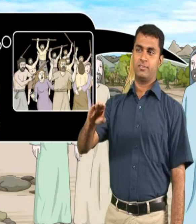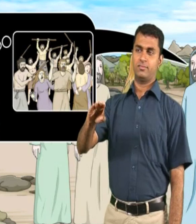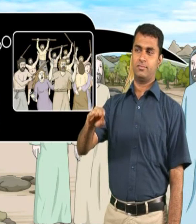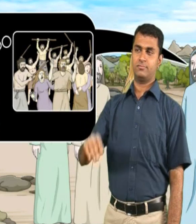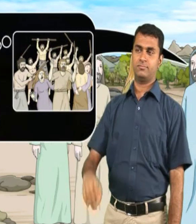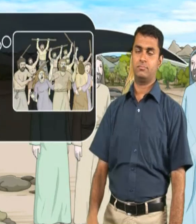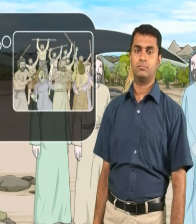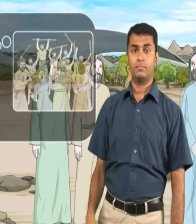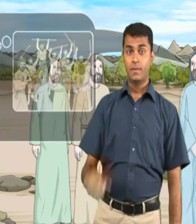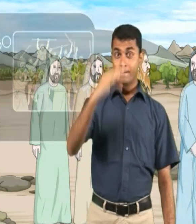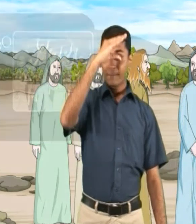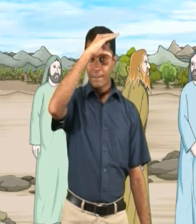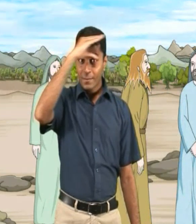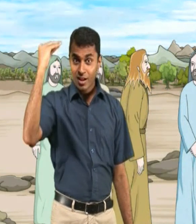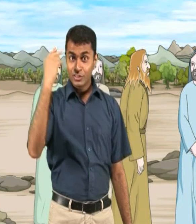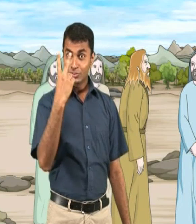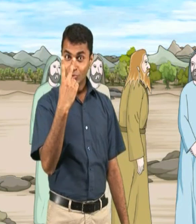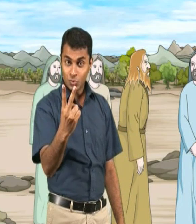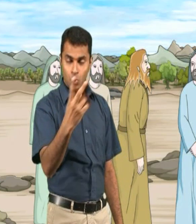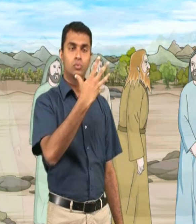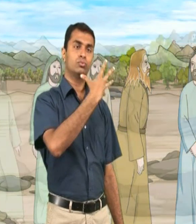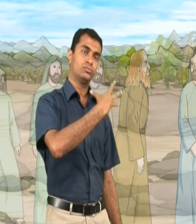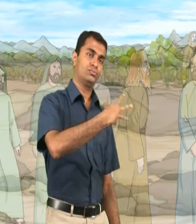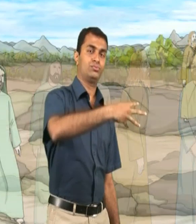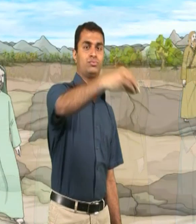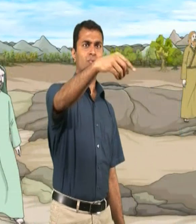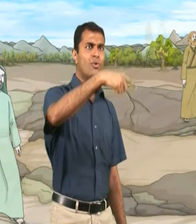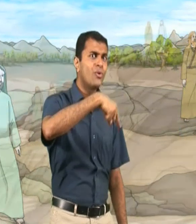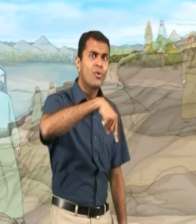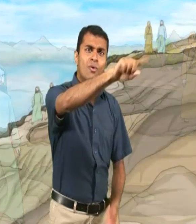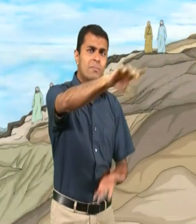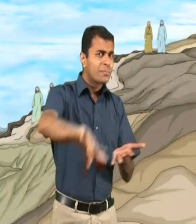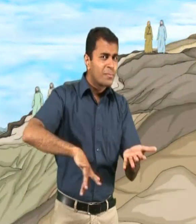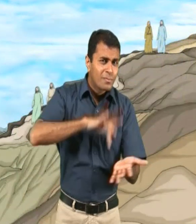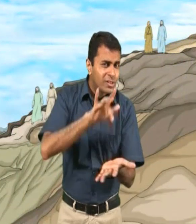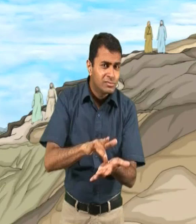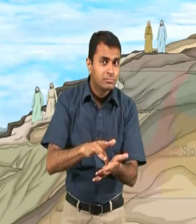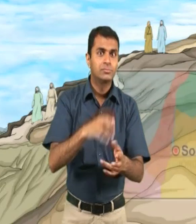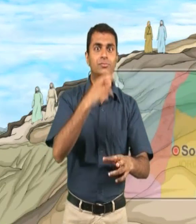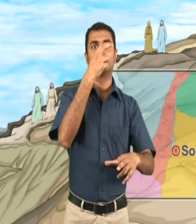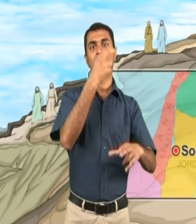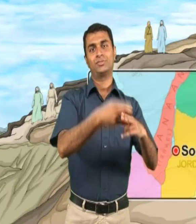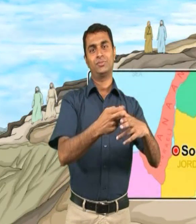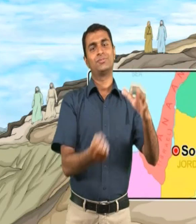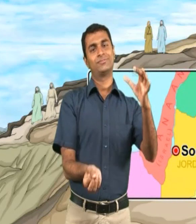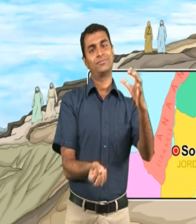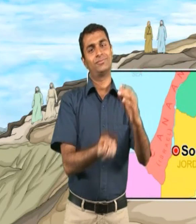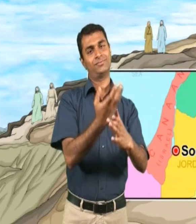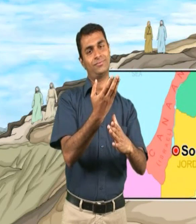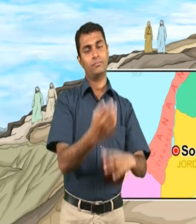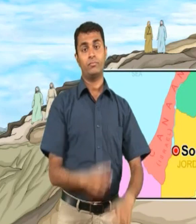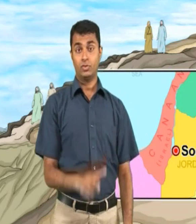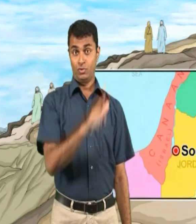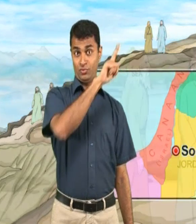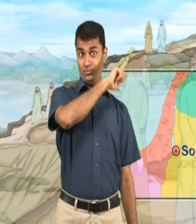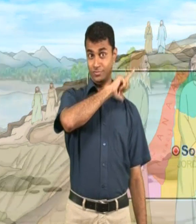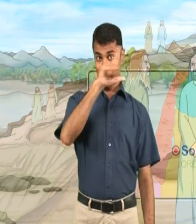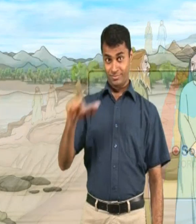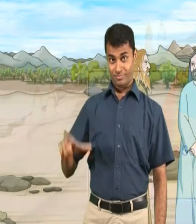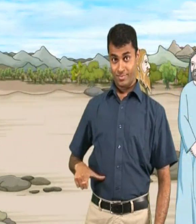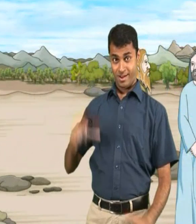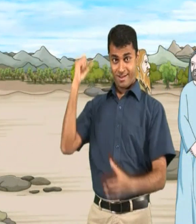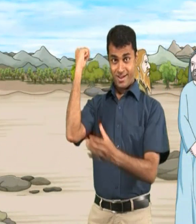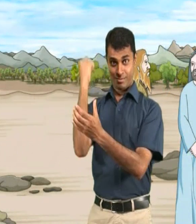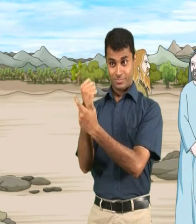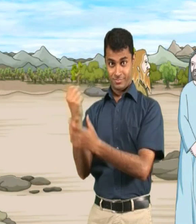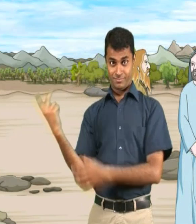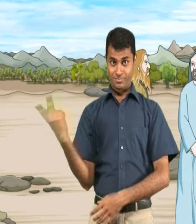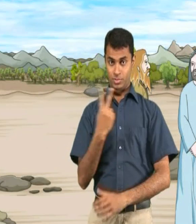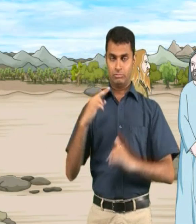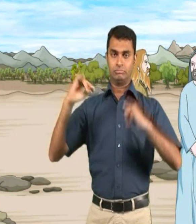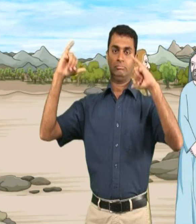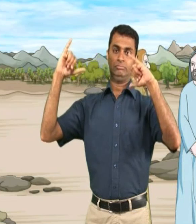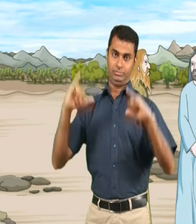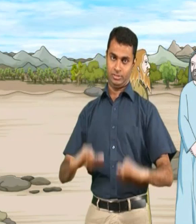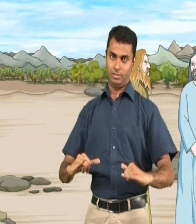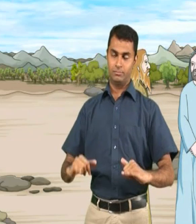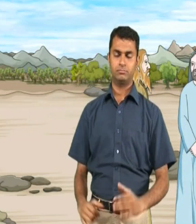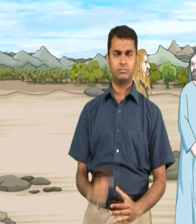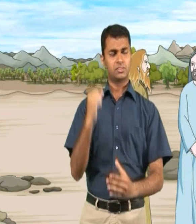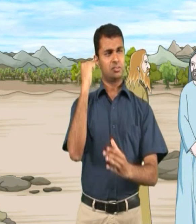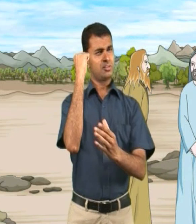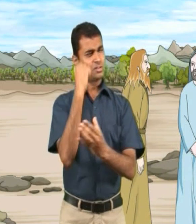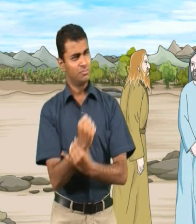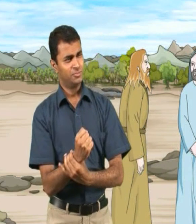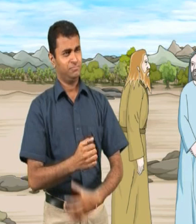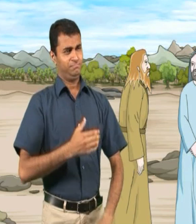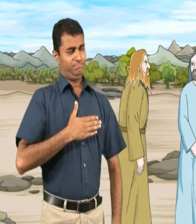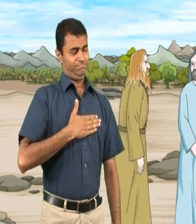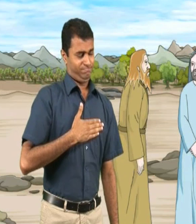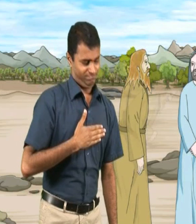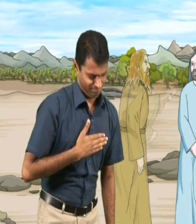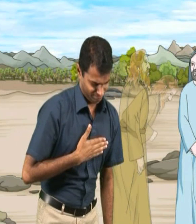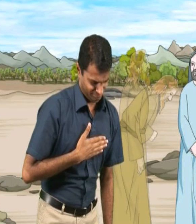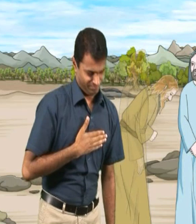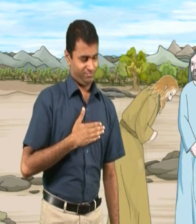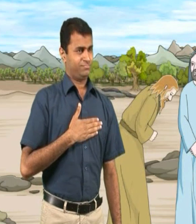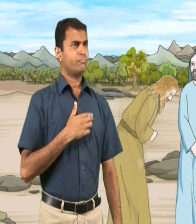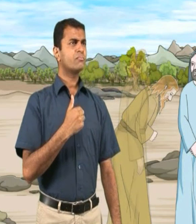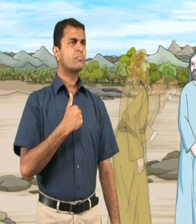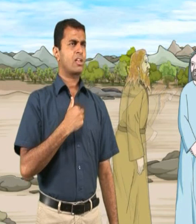And the two men turned away and went toward Sodom, but Abraham remained standing before the LORD.